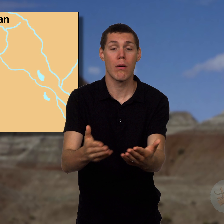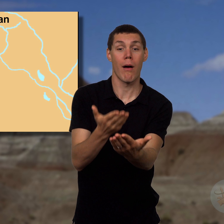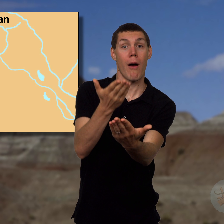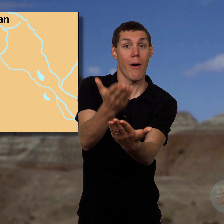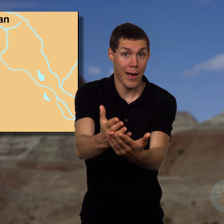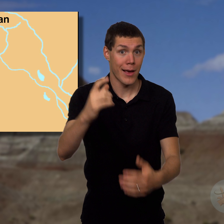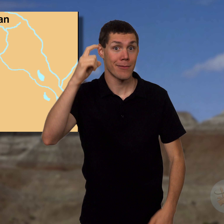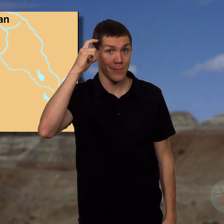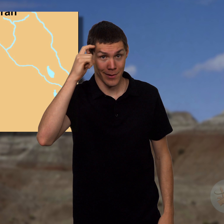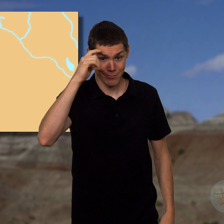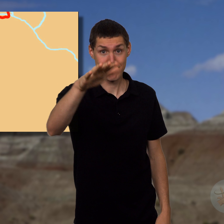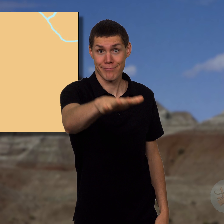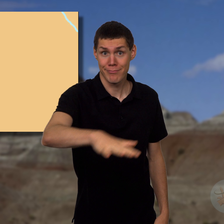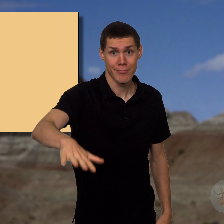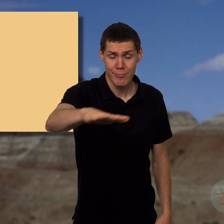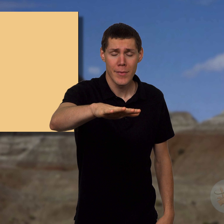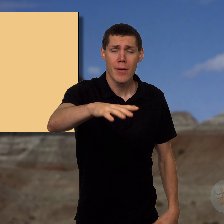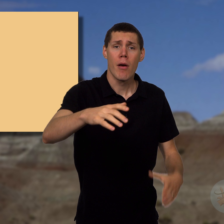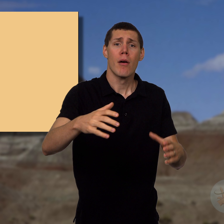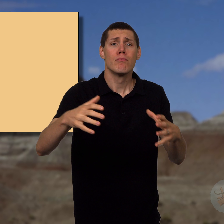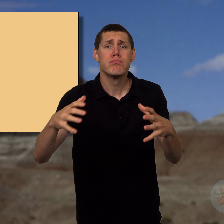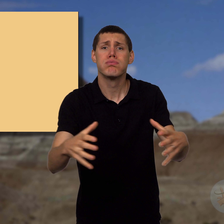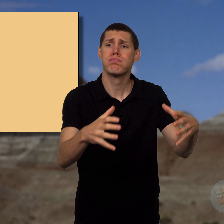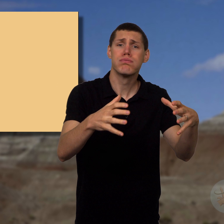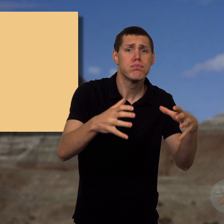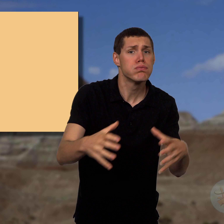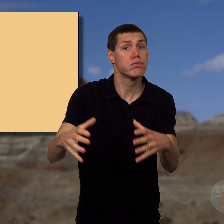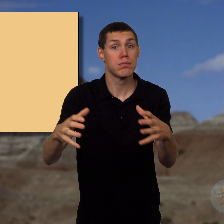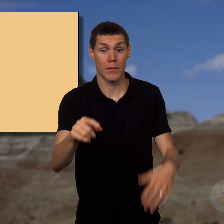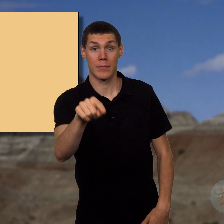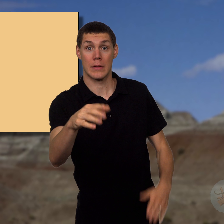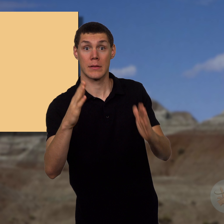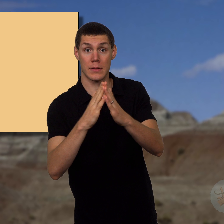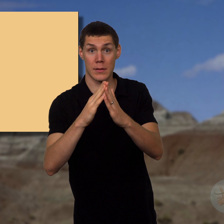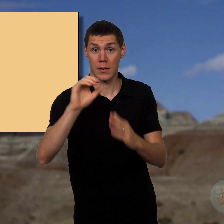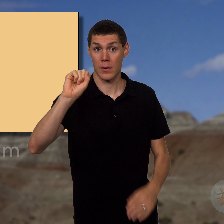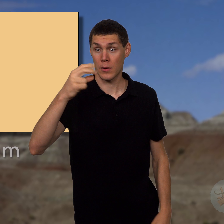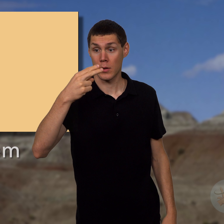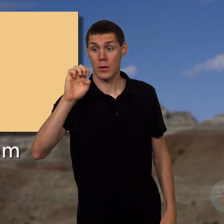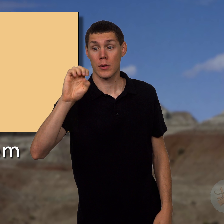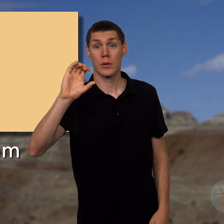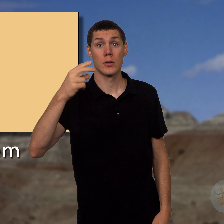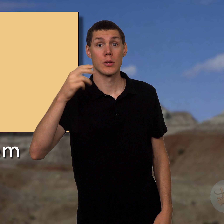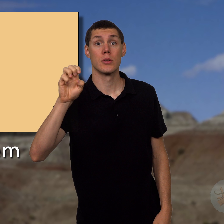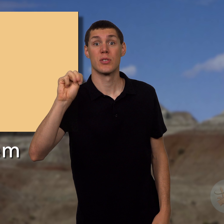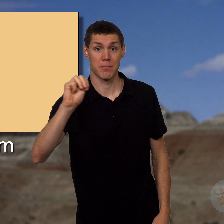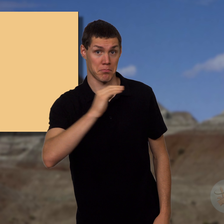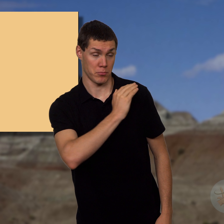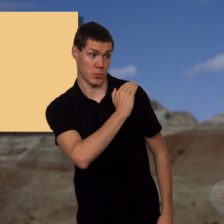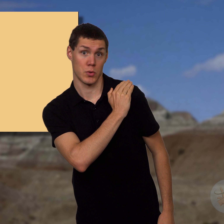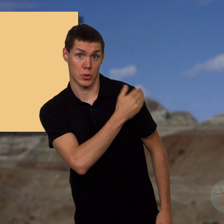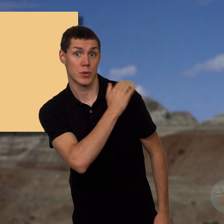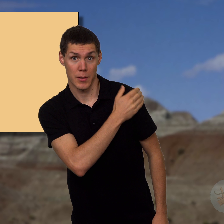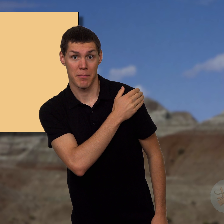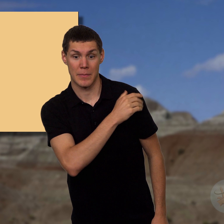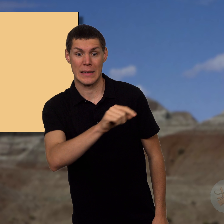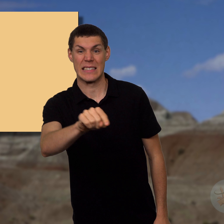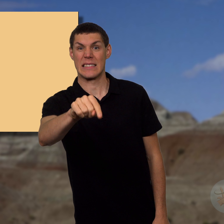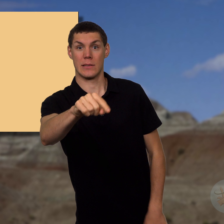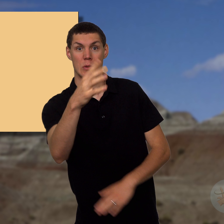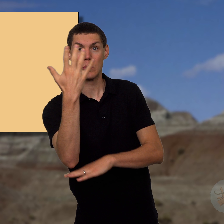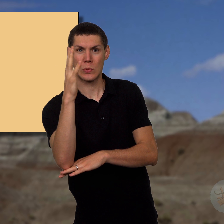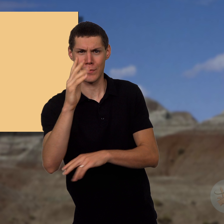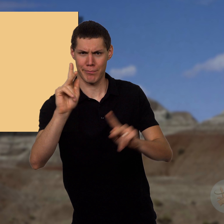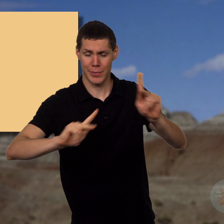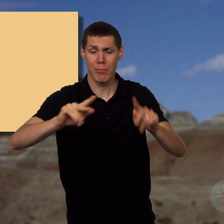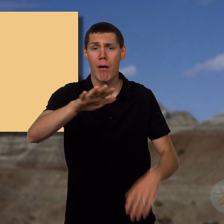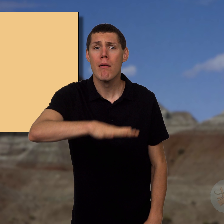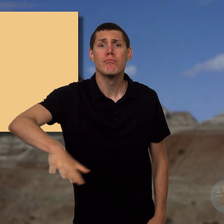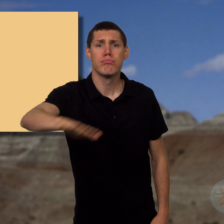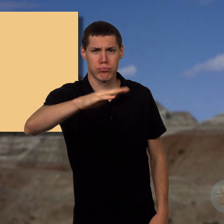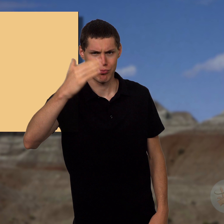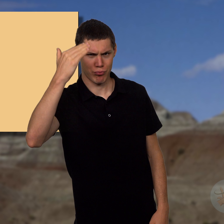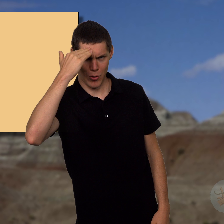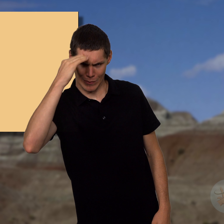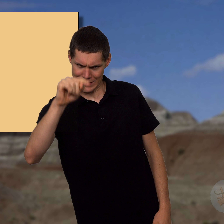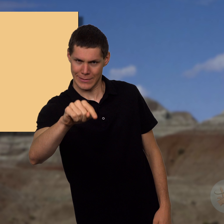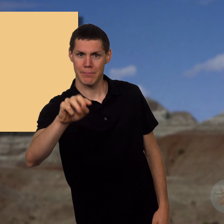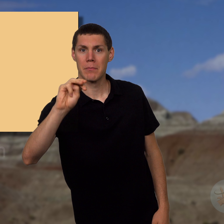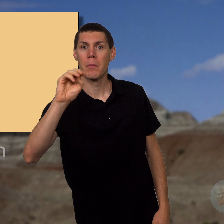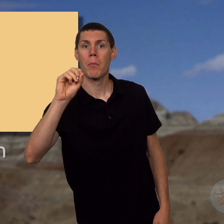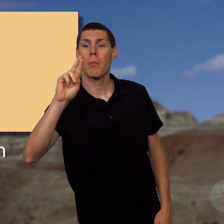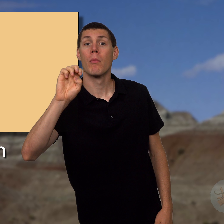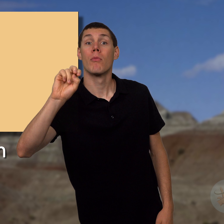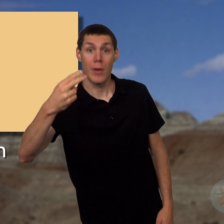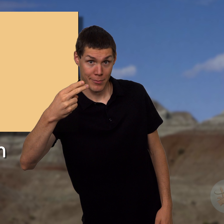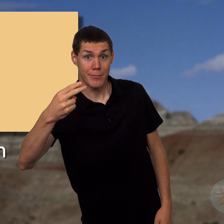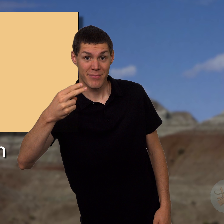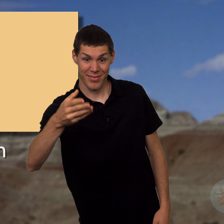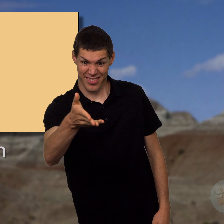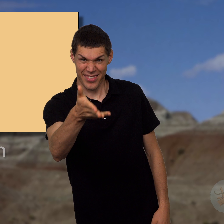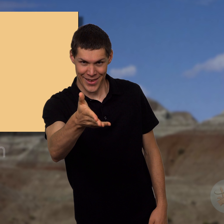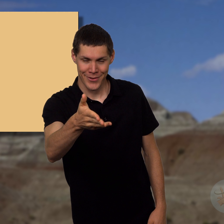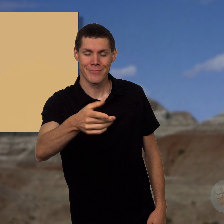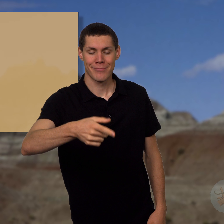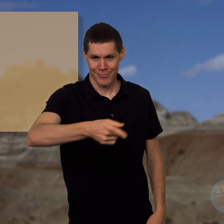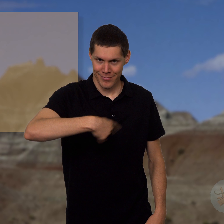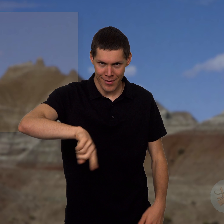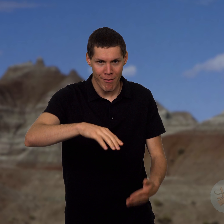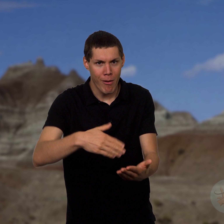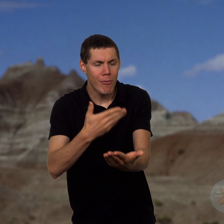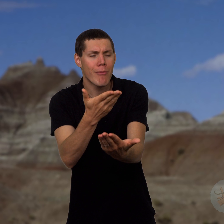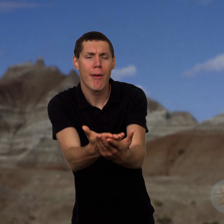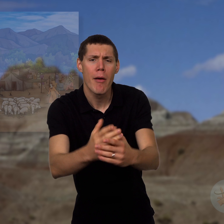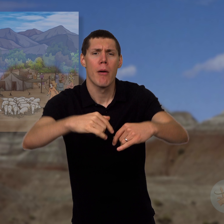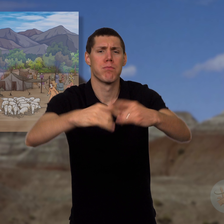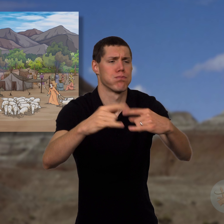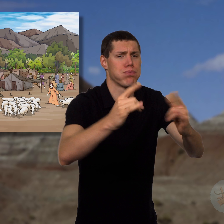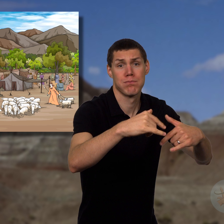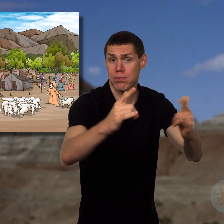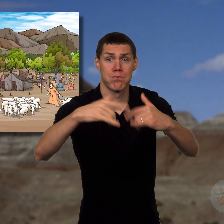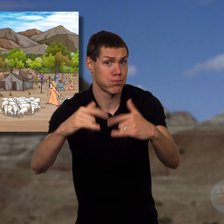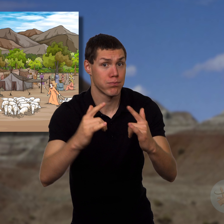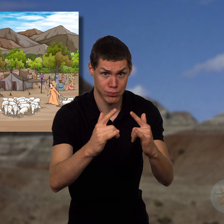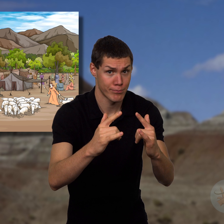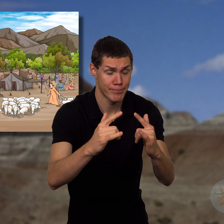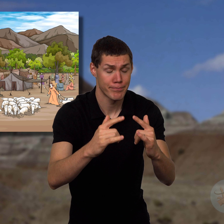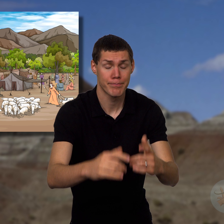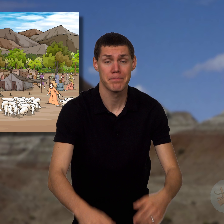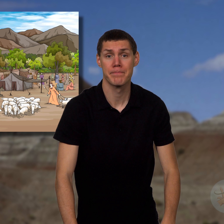When they came to the land of Canaan, Abram traveled through the land as far as the site of the Oak of Moreh at Shechem.